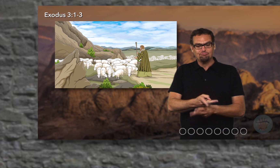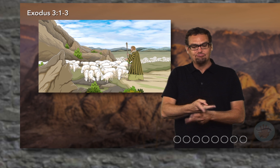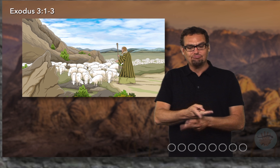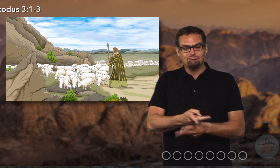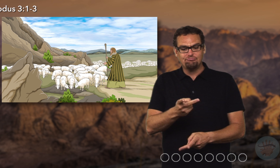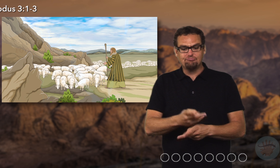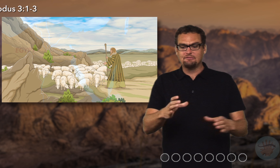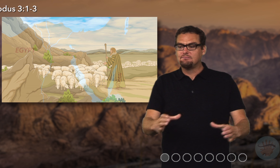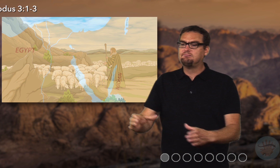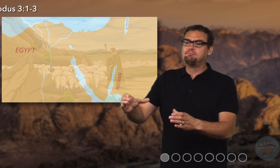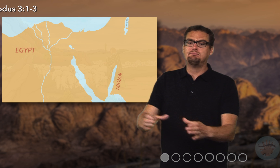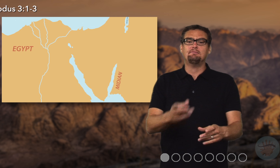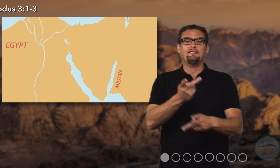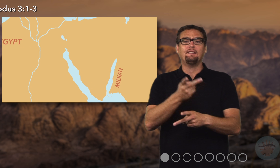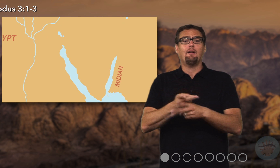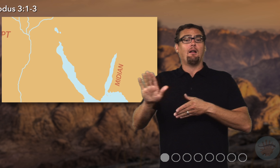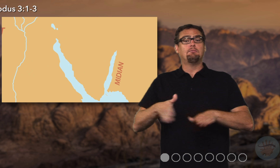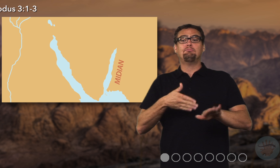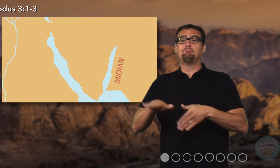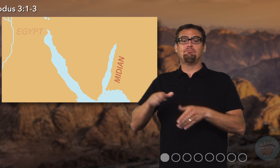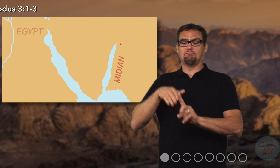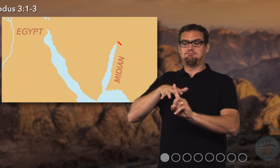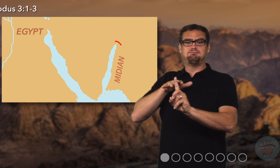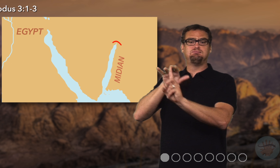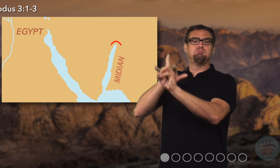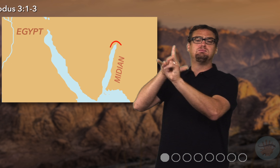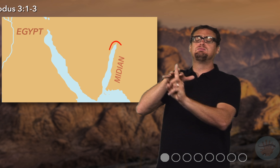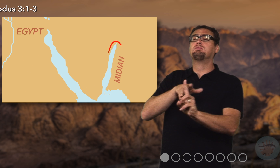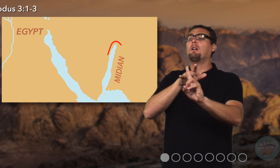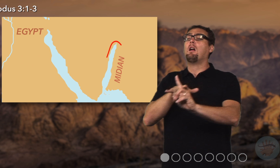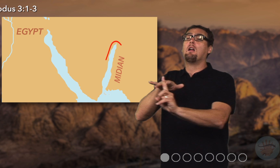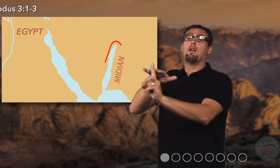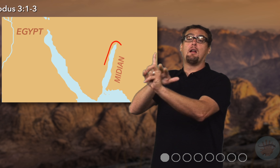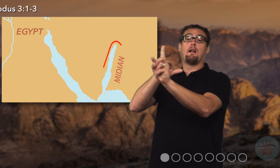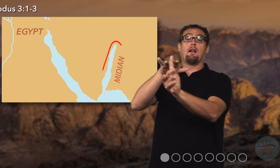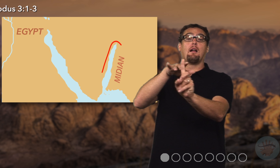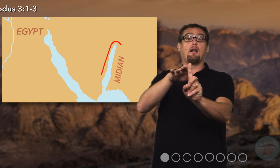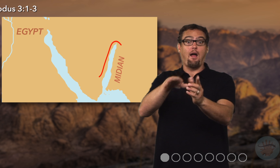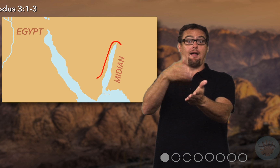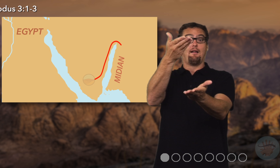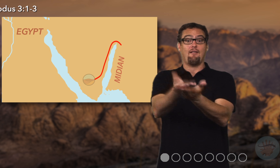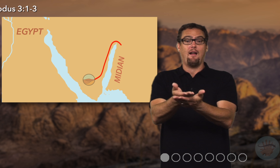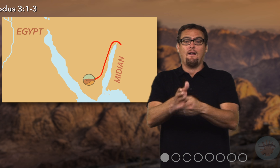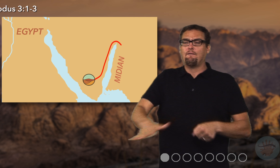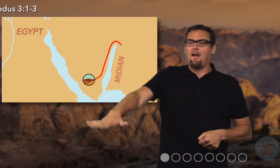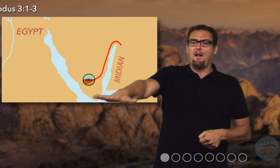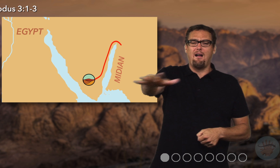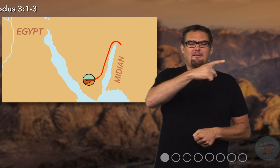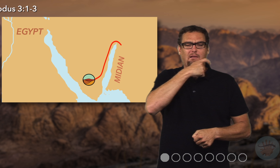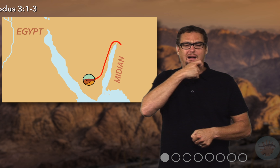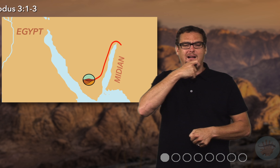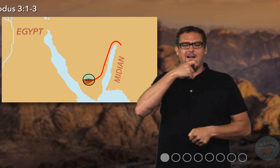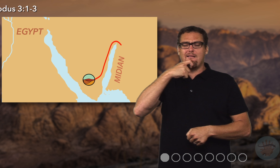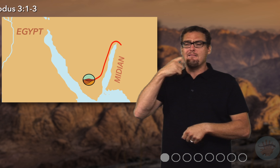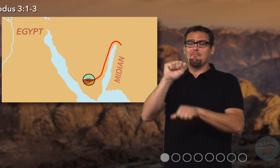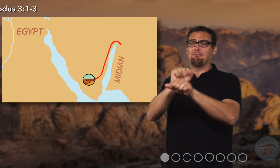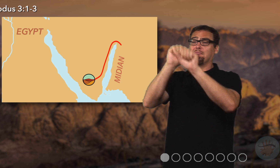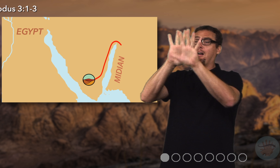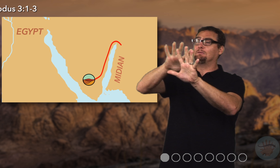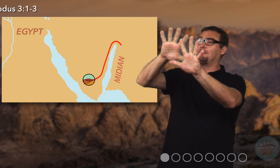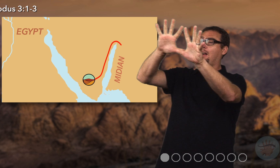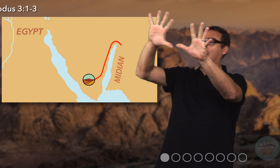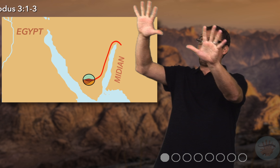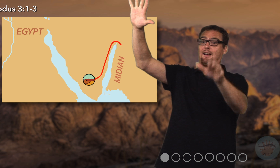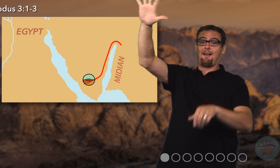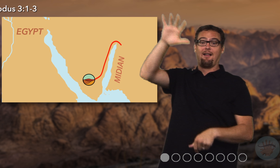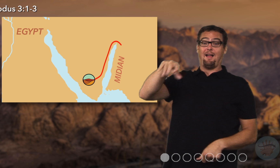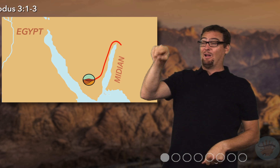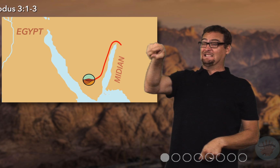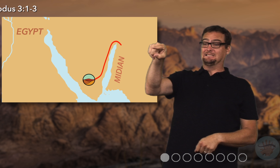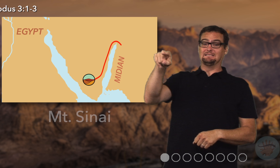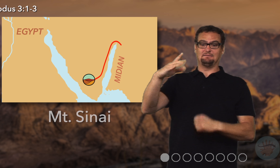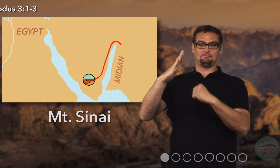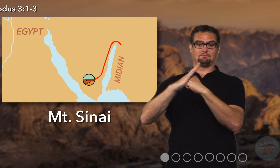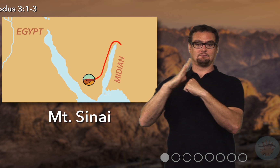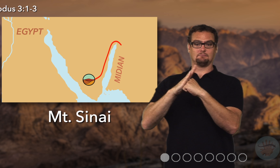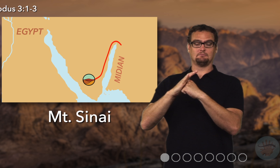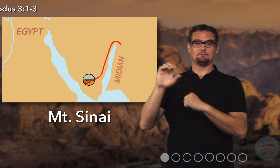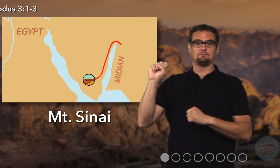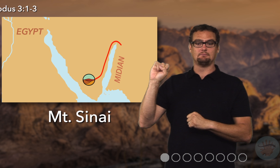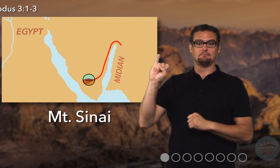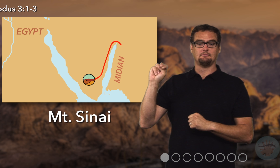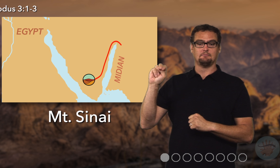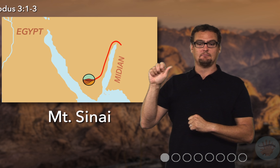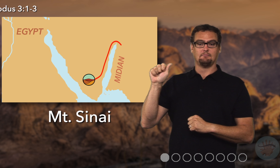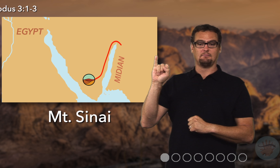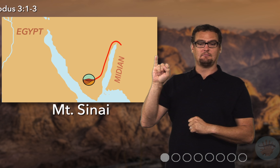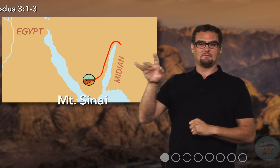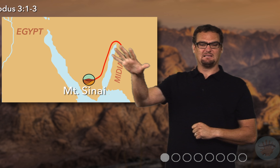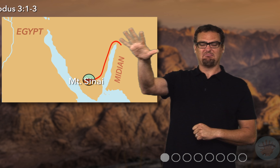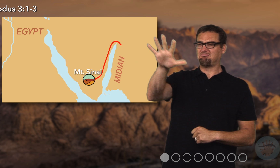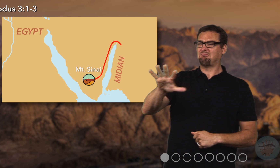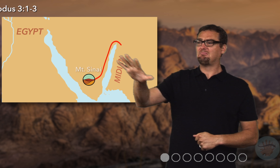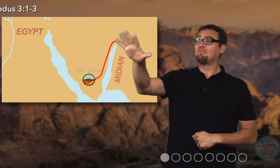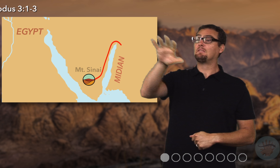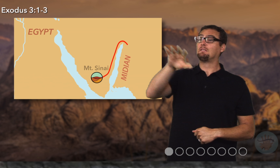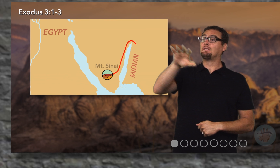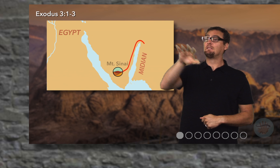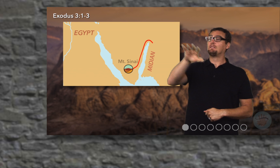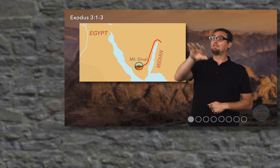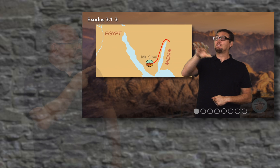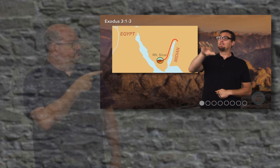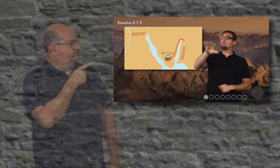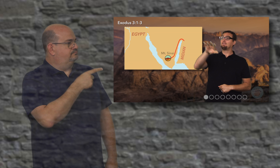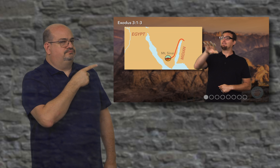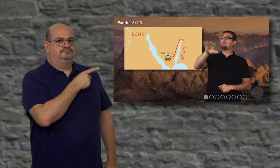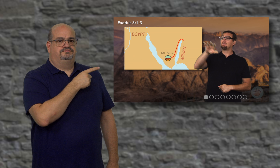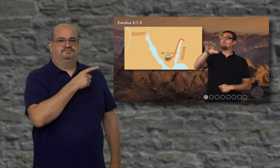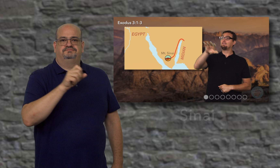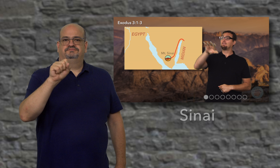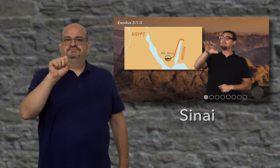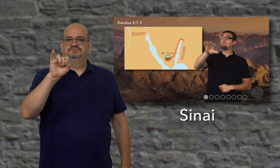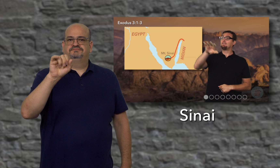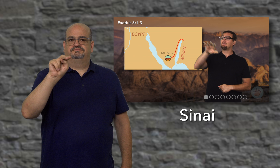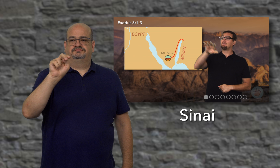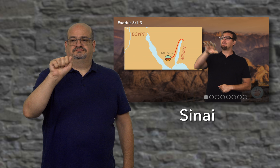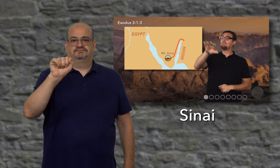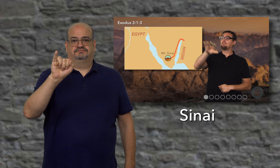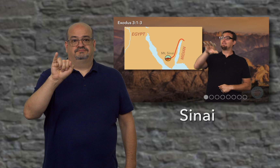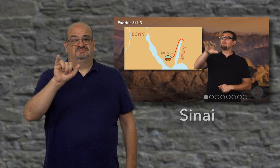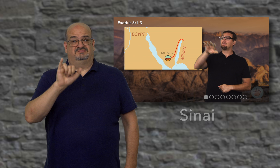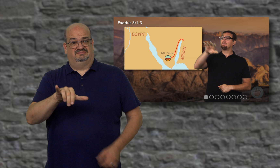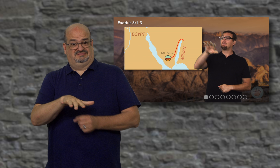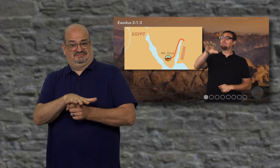He led the flock to the far side of the wilderness and came to Horeb, the mountain of God.